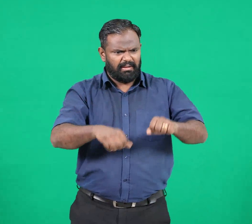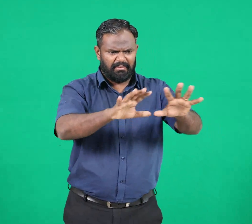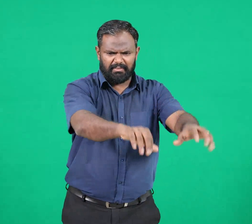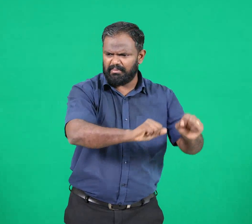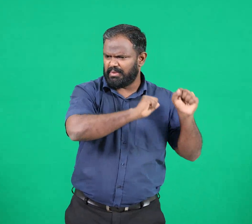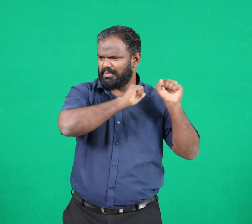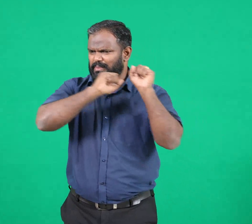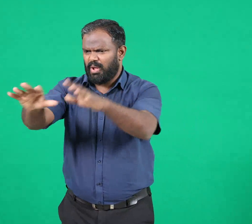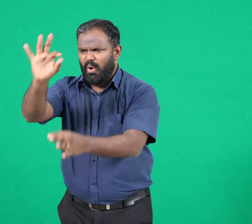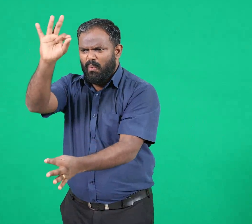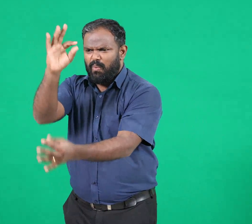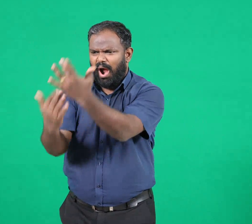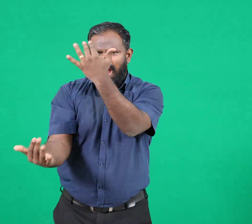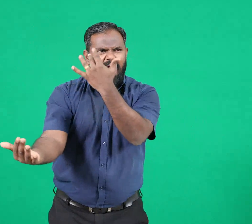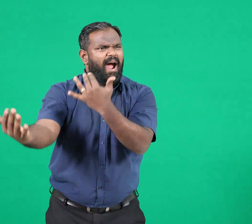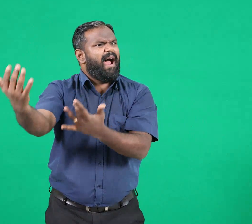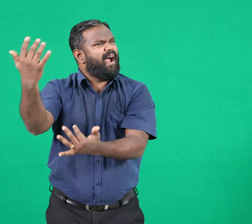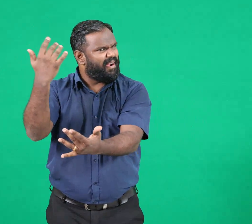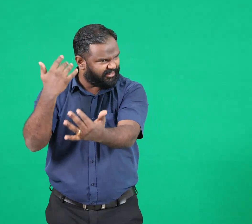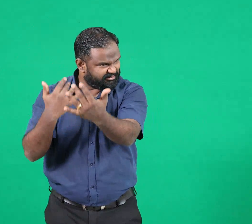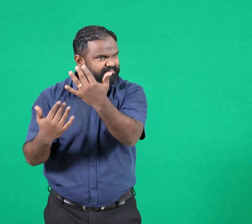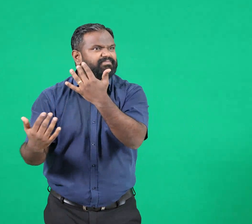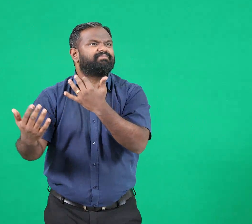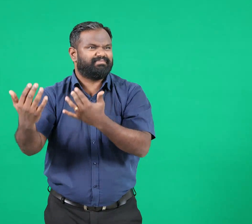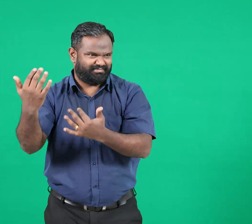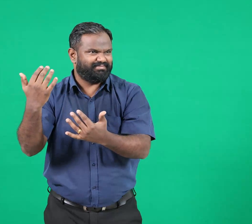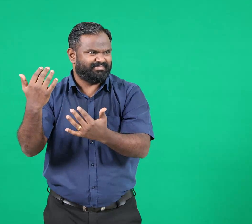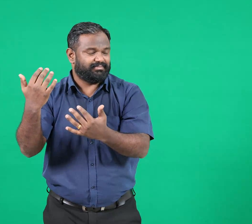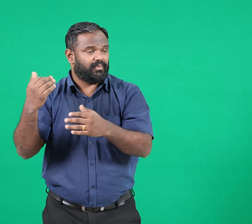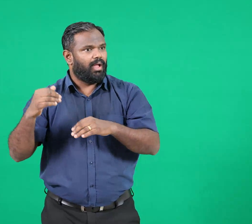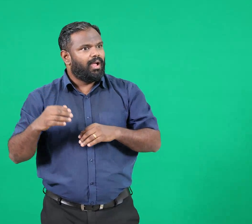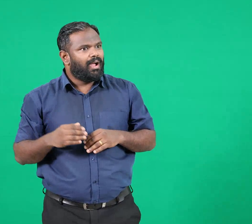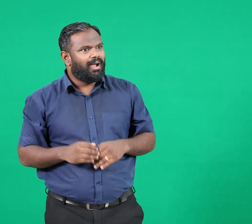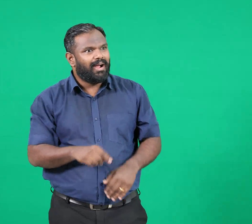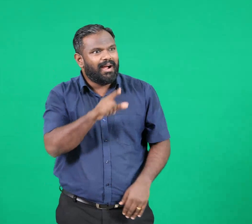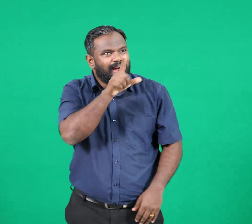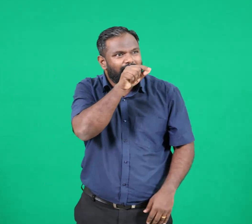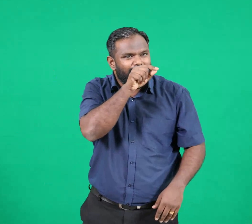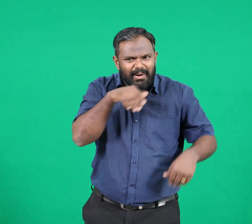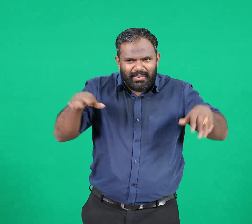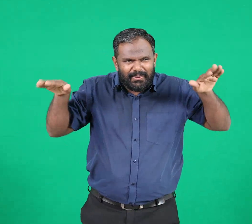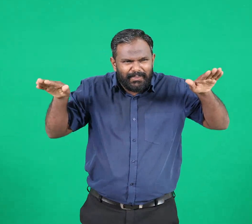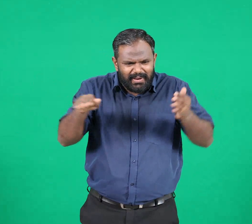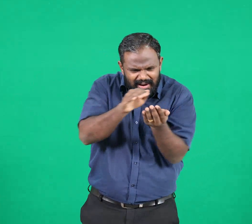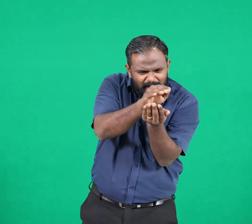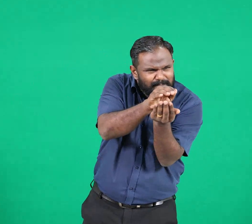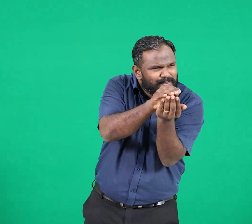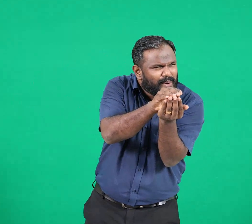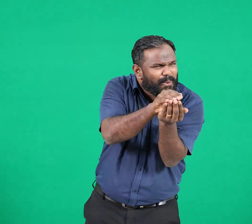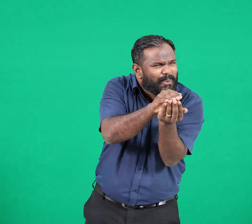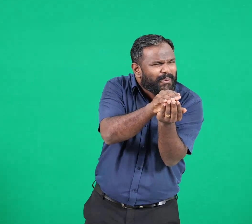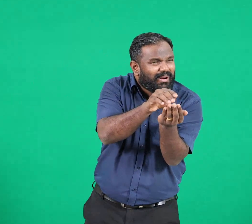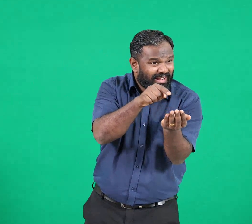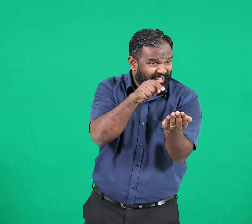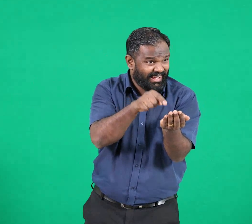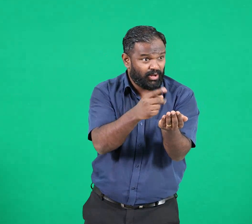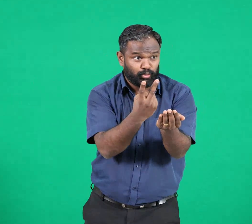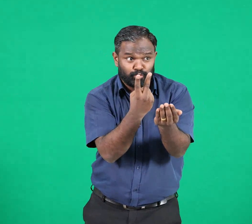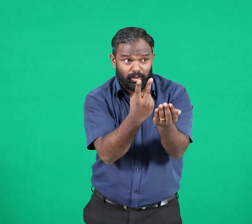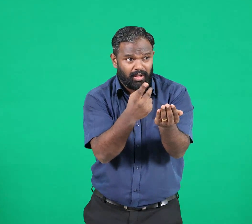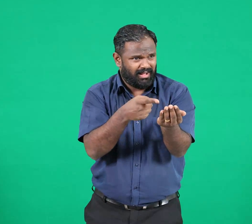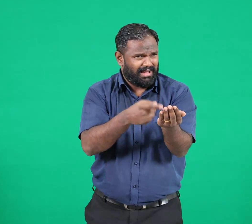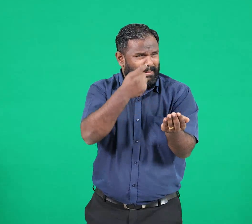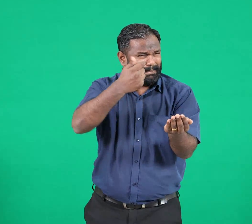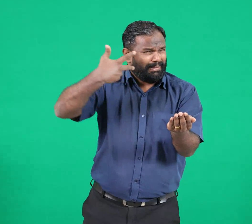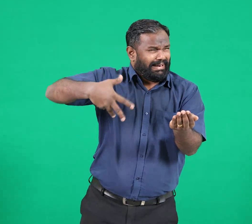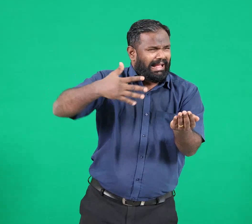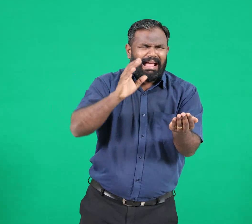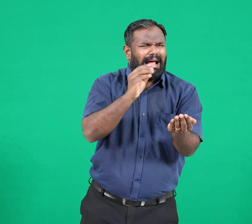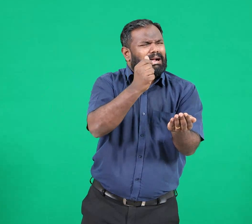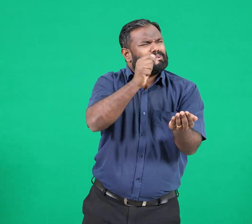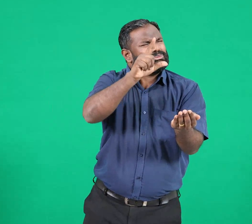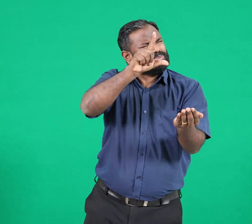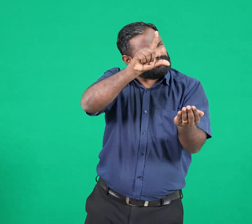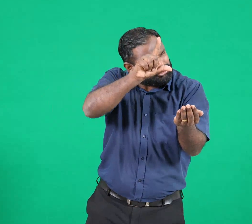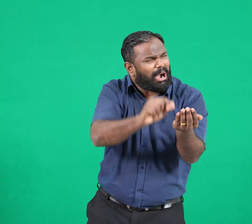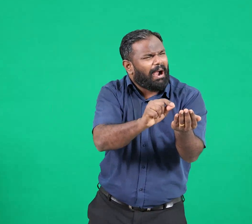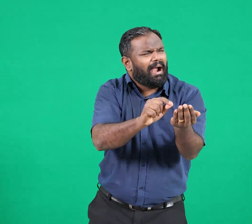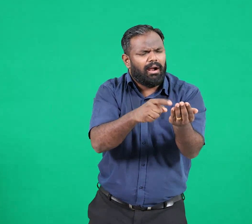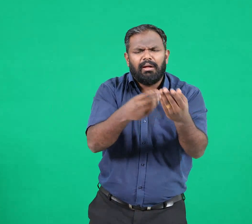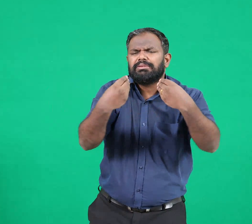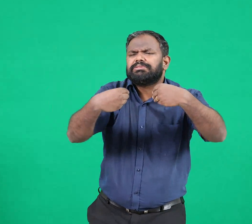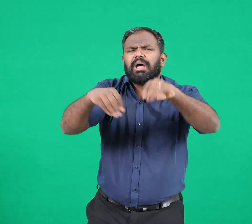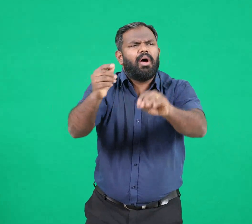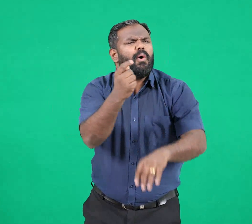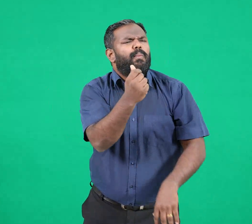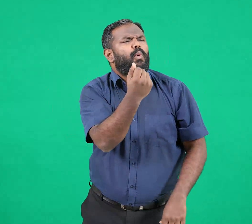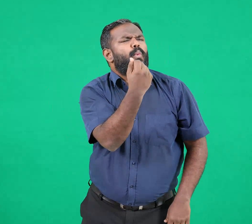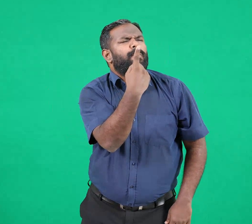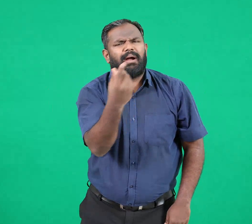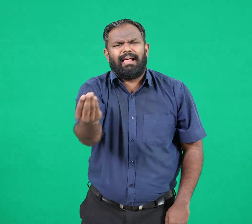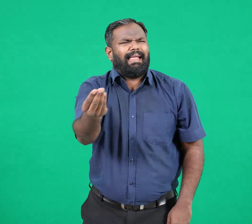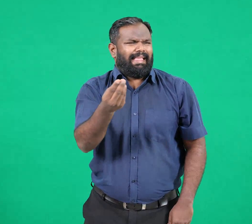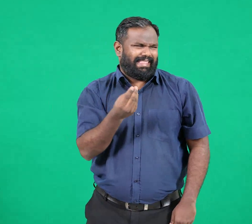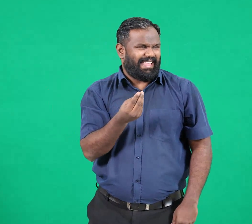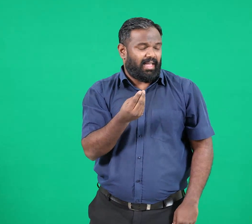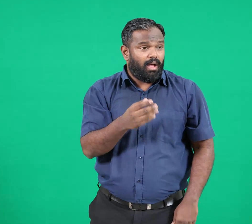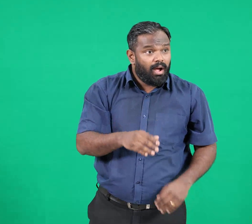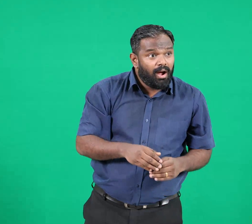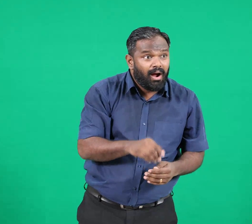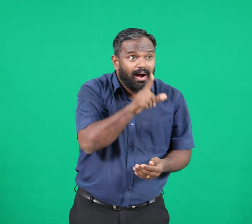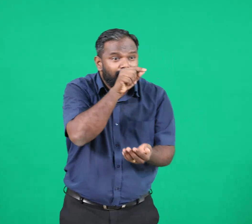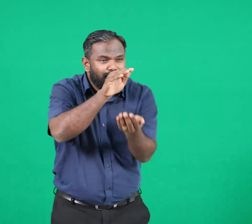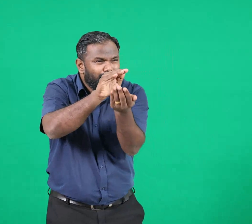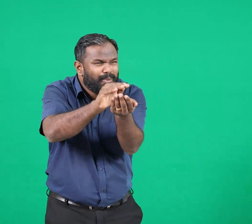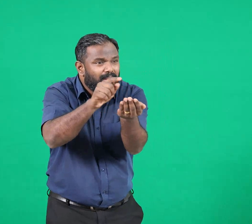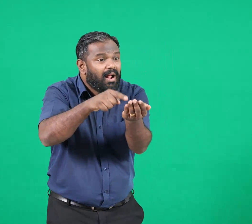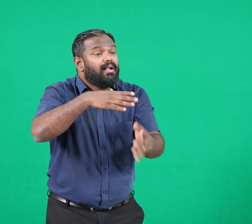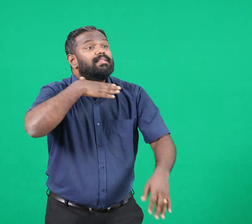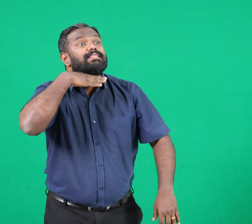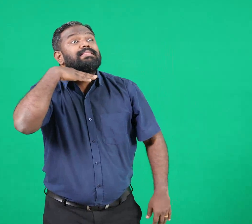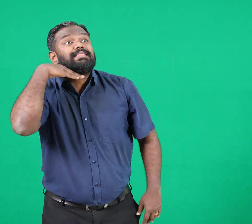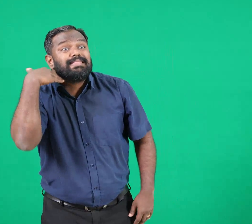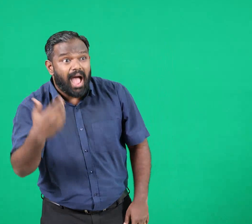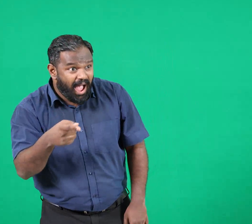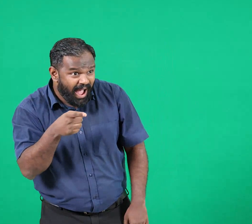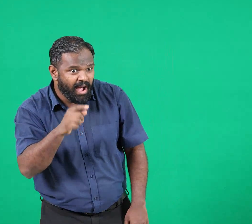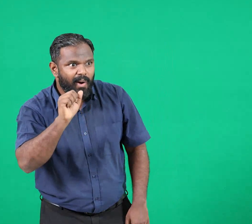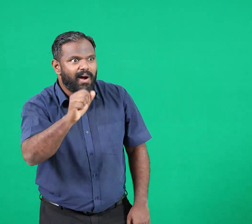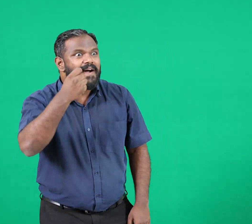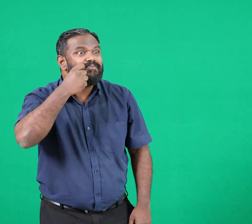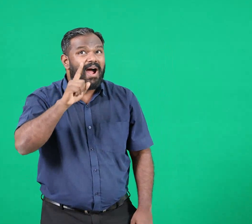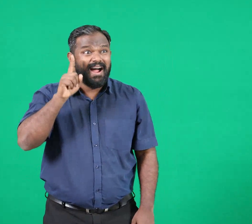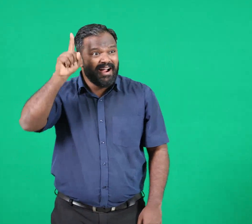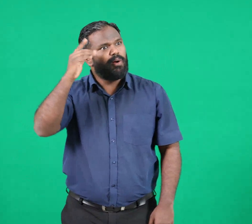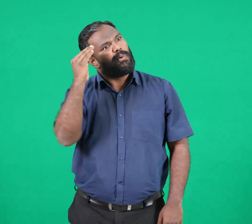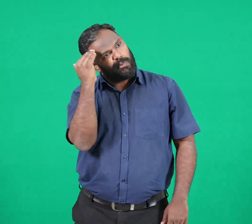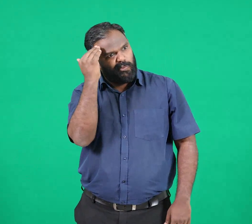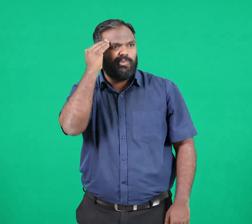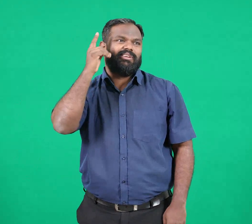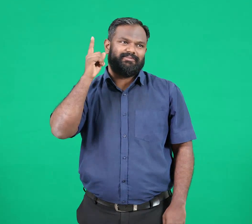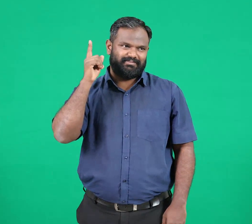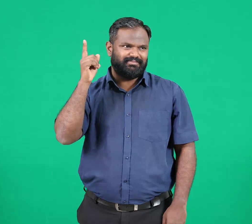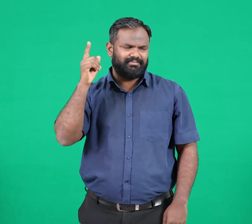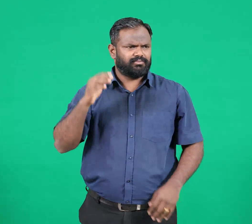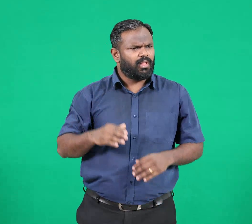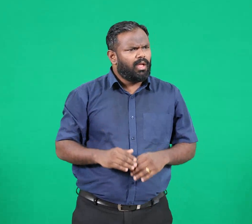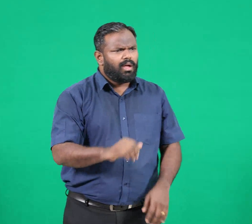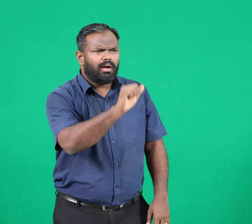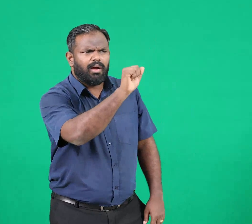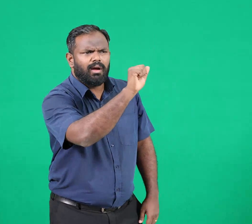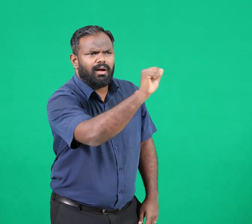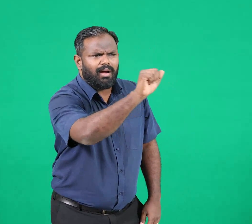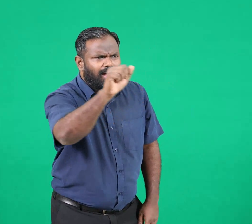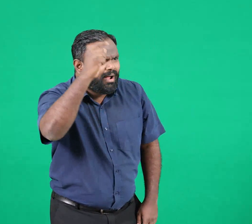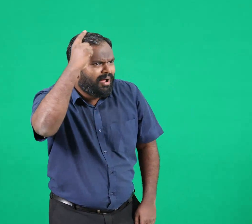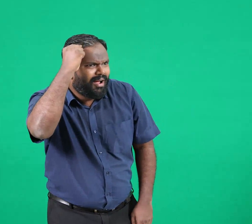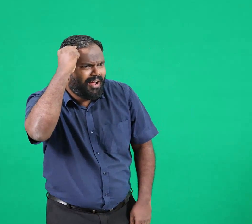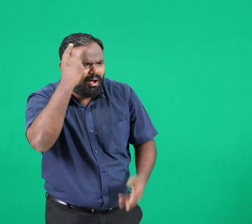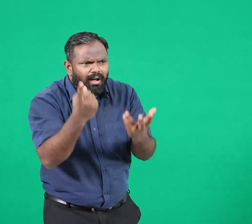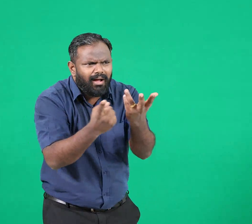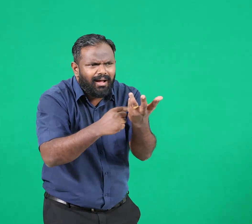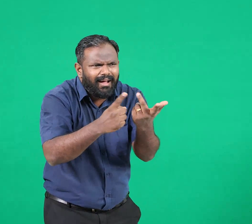Yet not one of them will fall to the ground apart from the will of your Father.